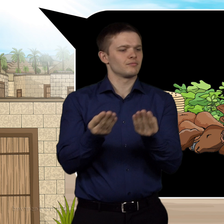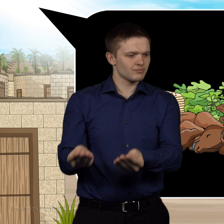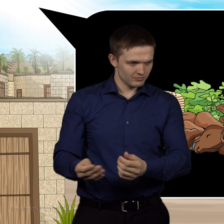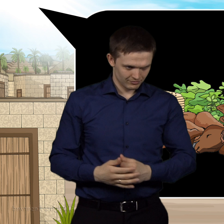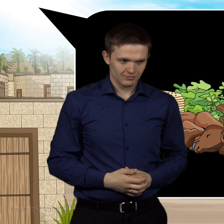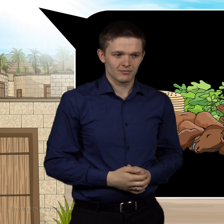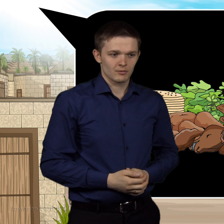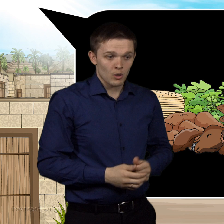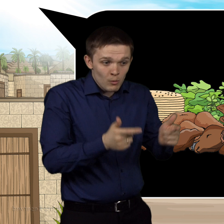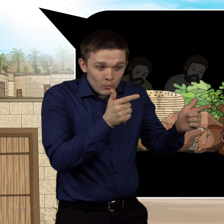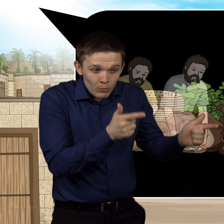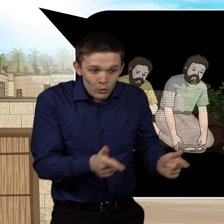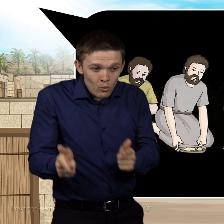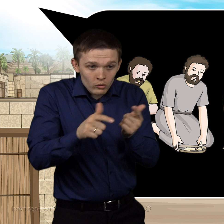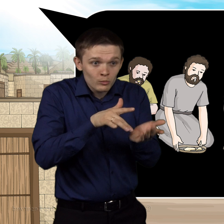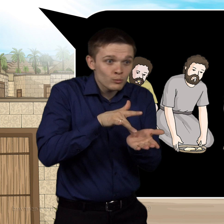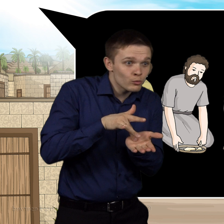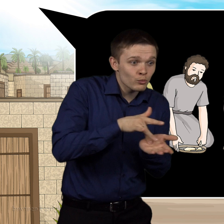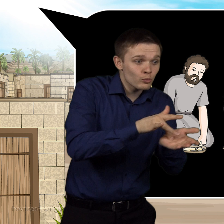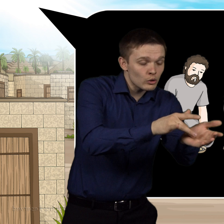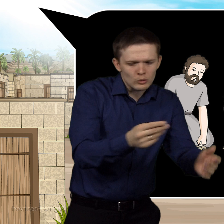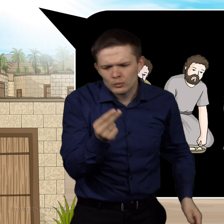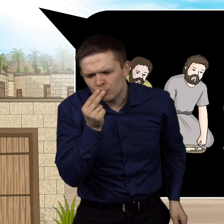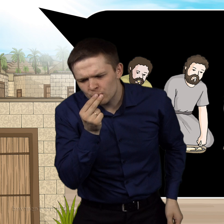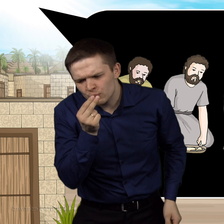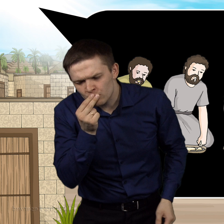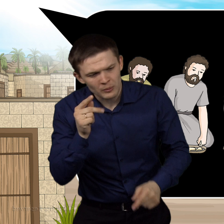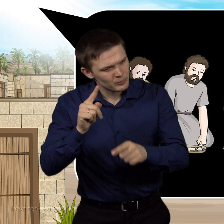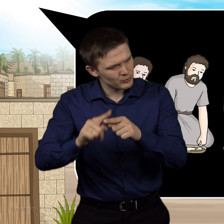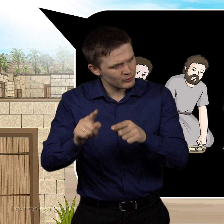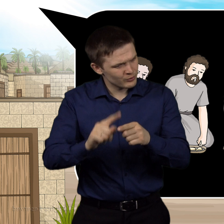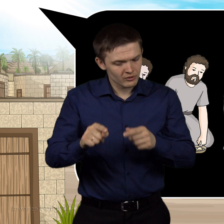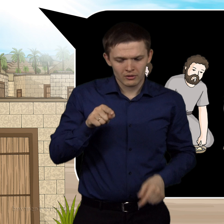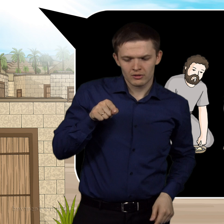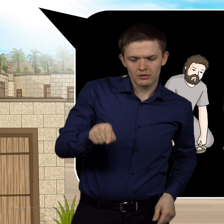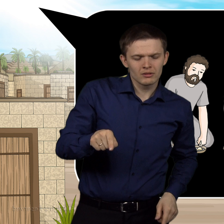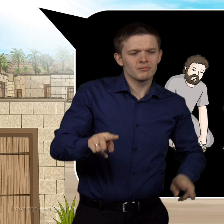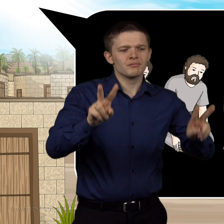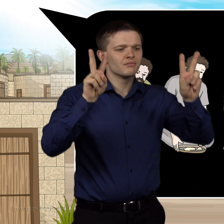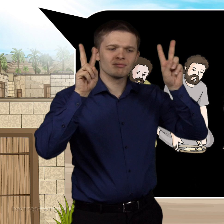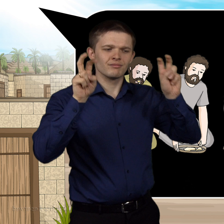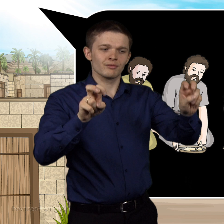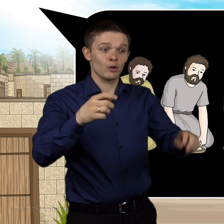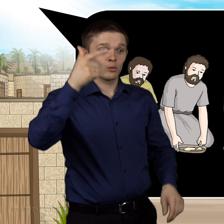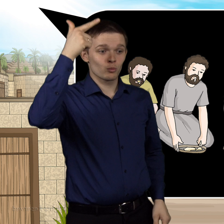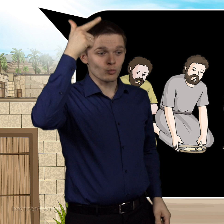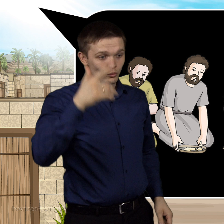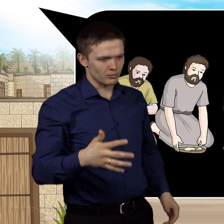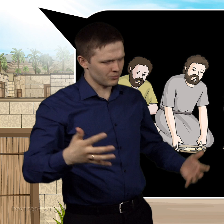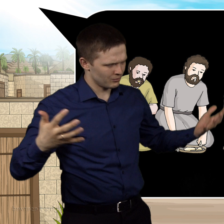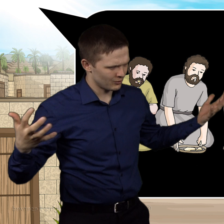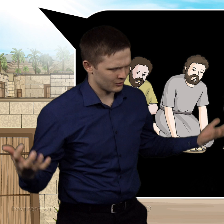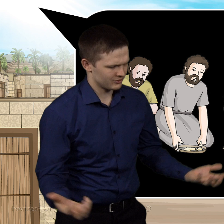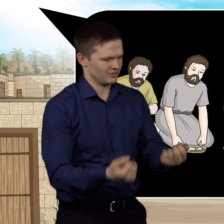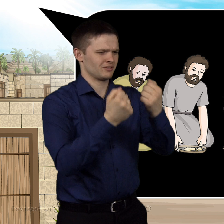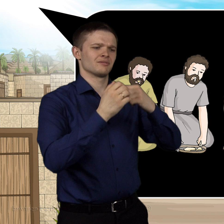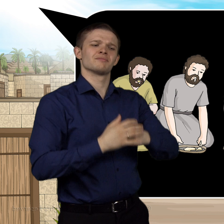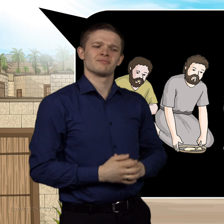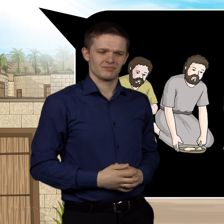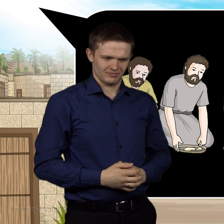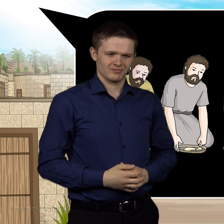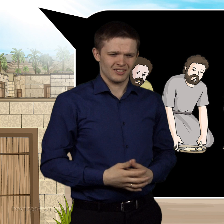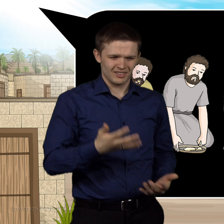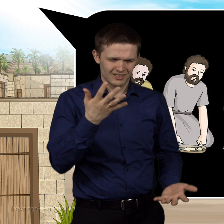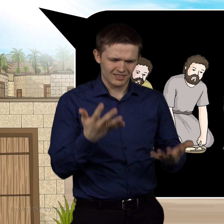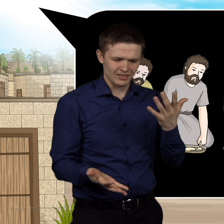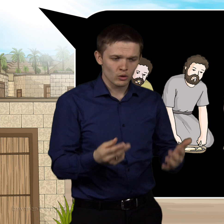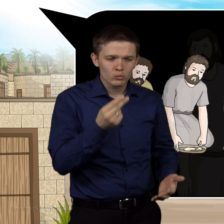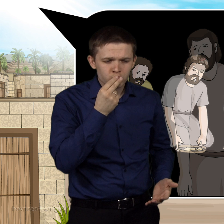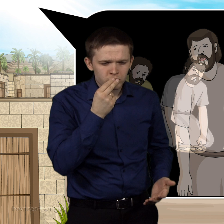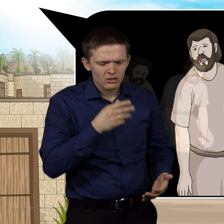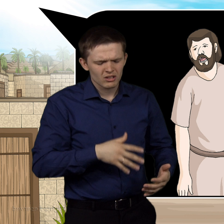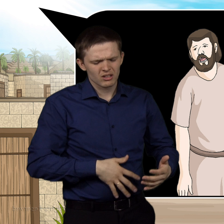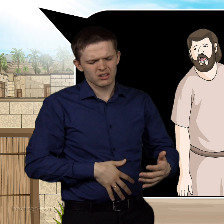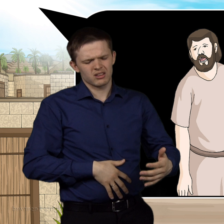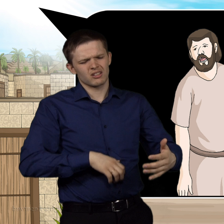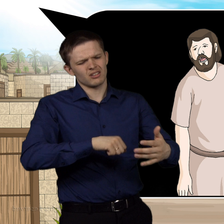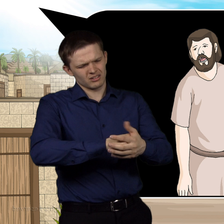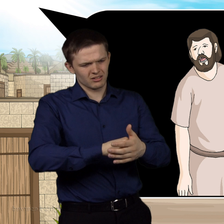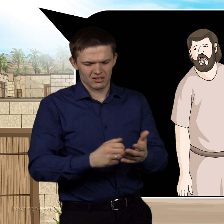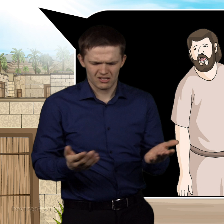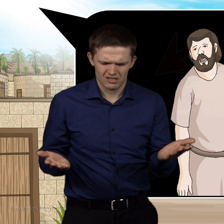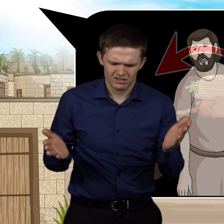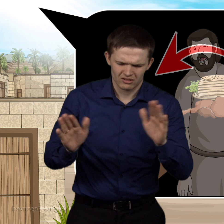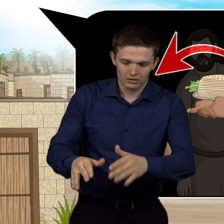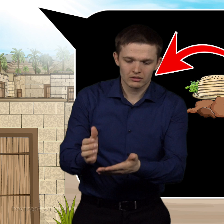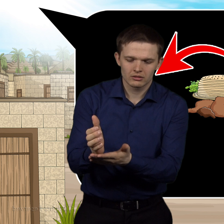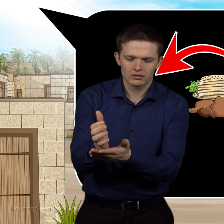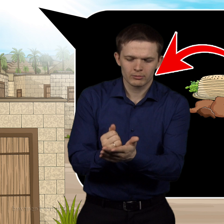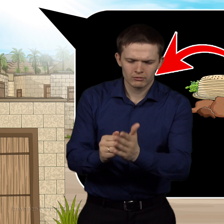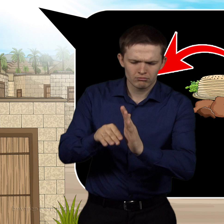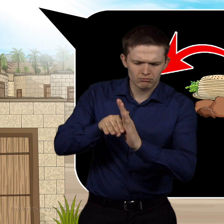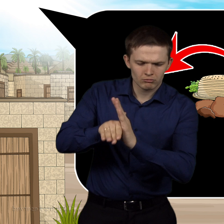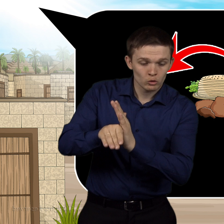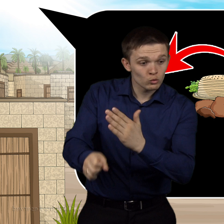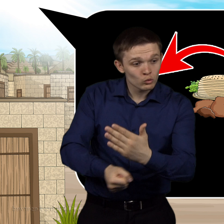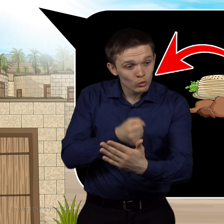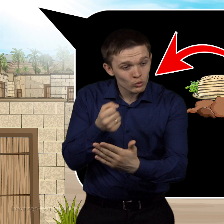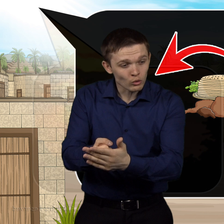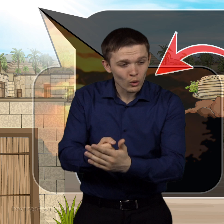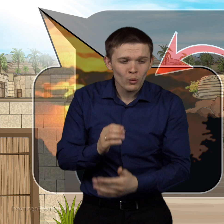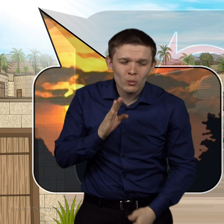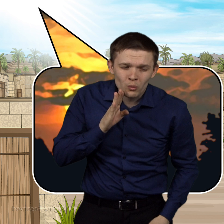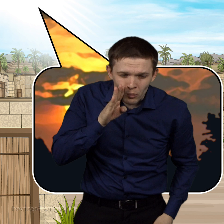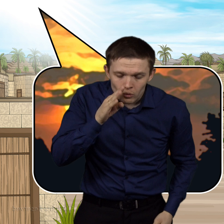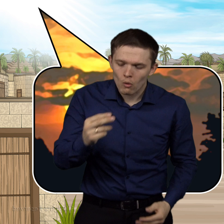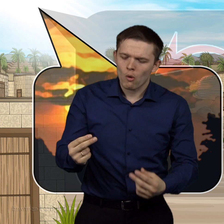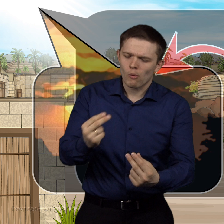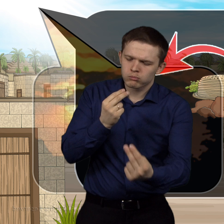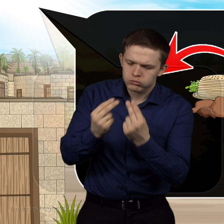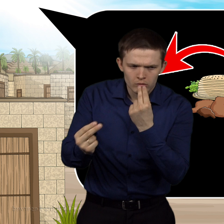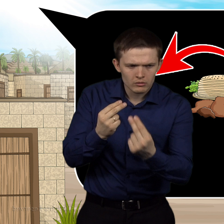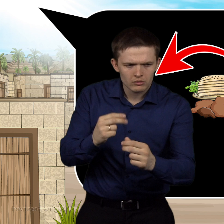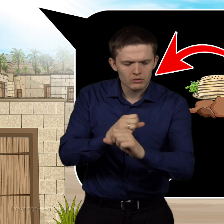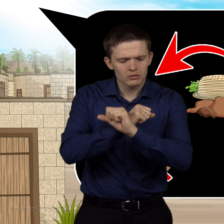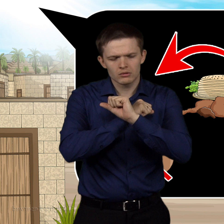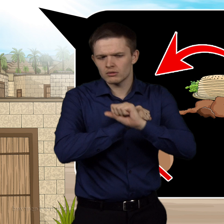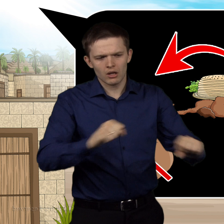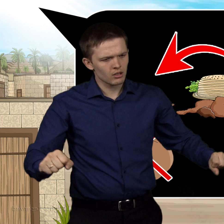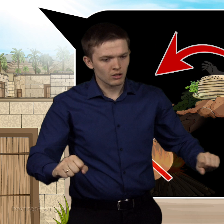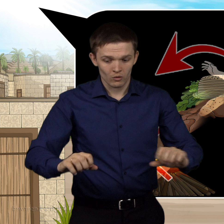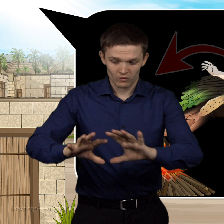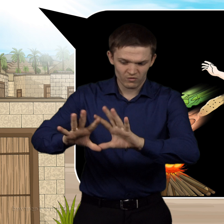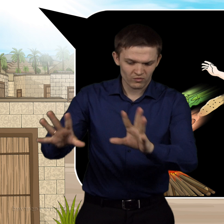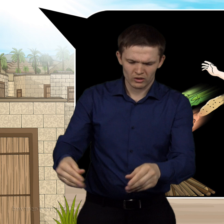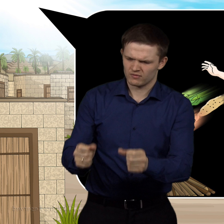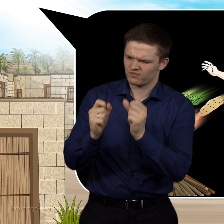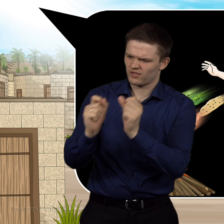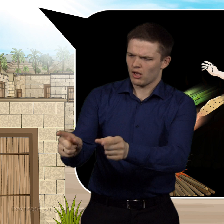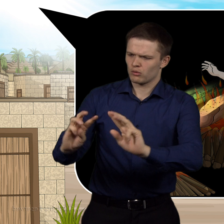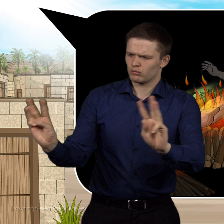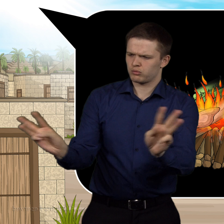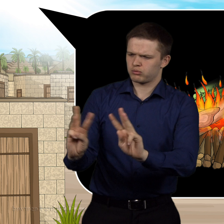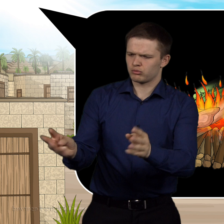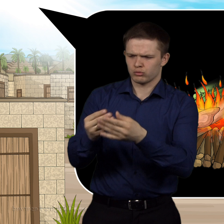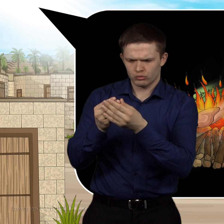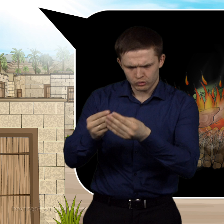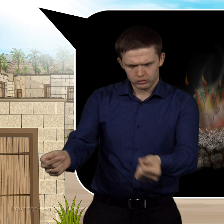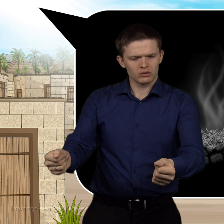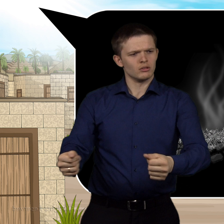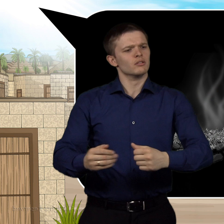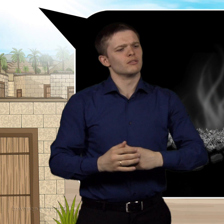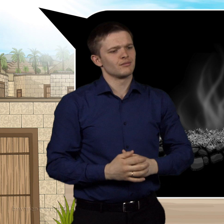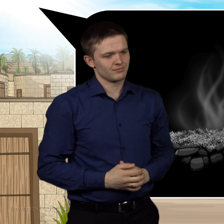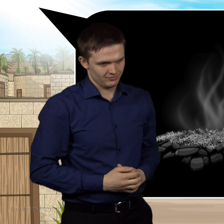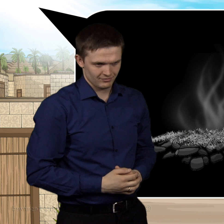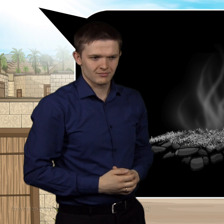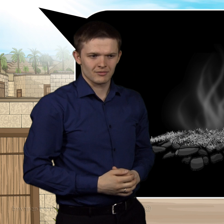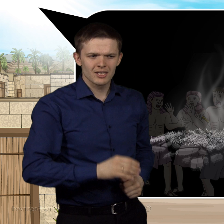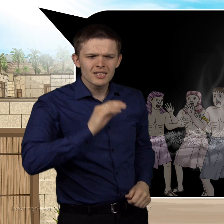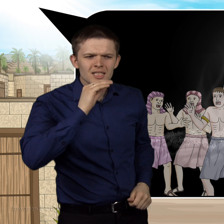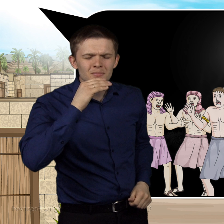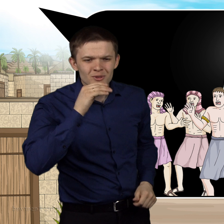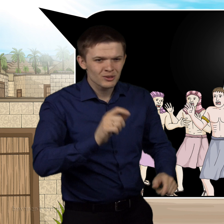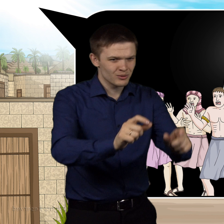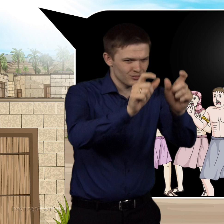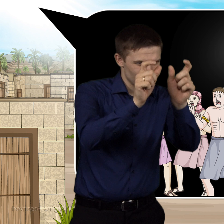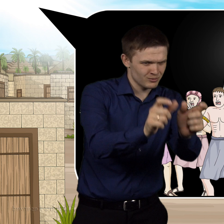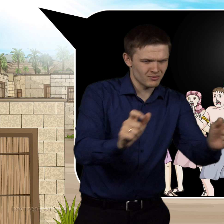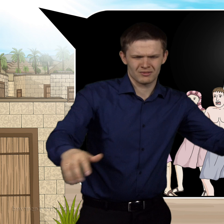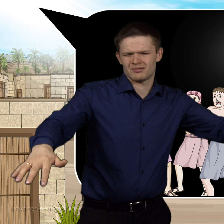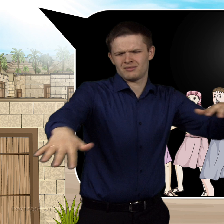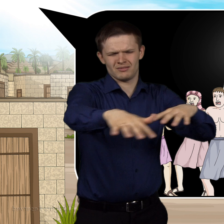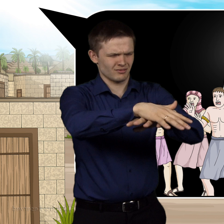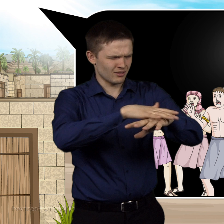You are to eat in haste; it is the LORD’s Passover.